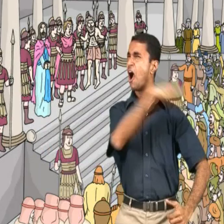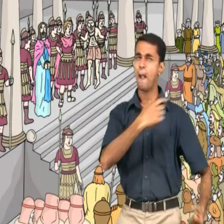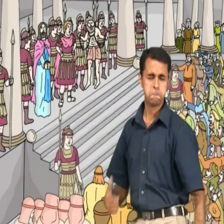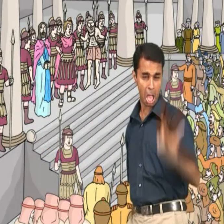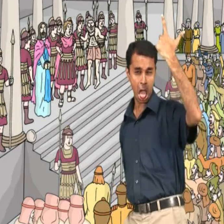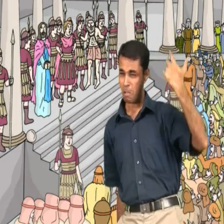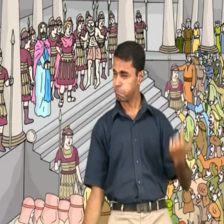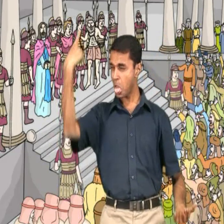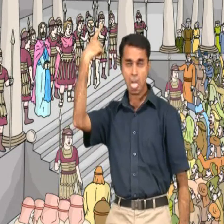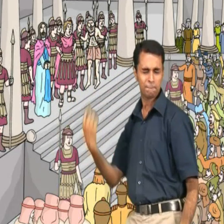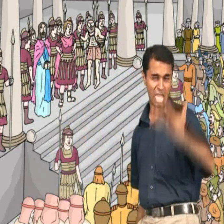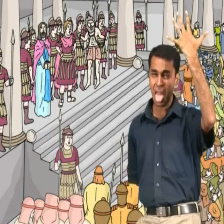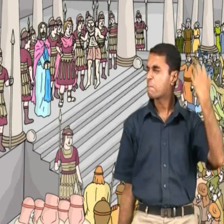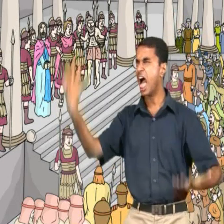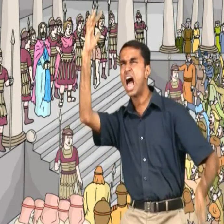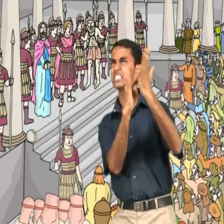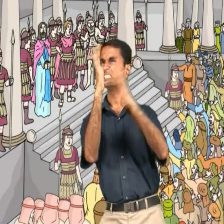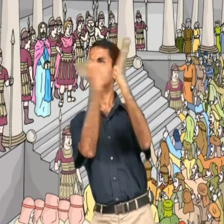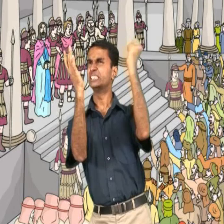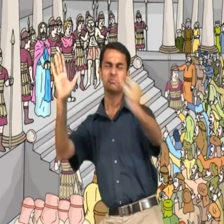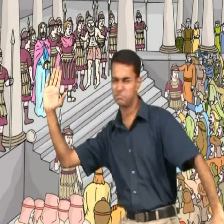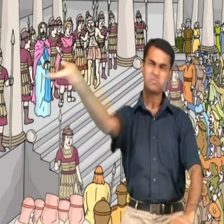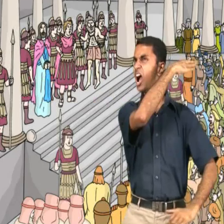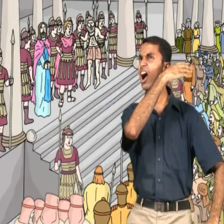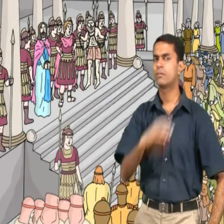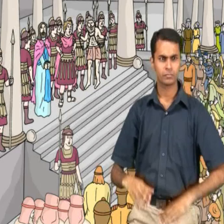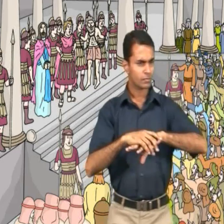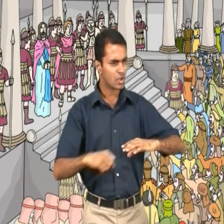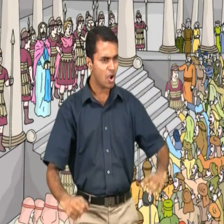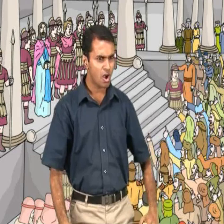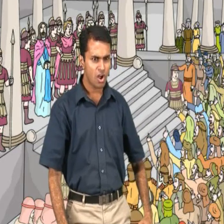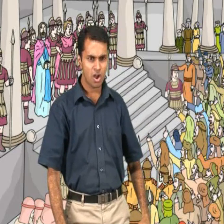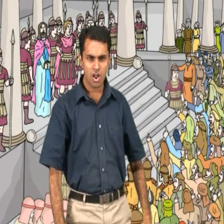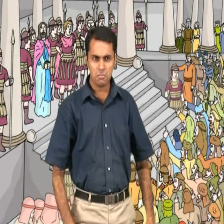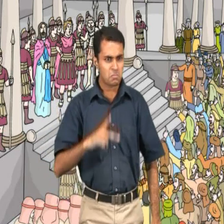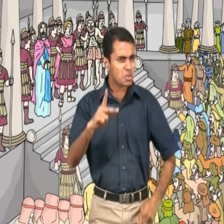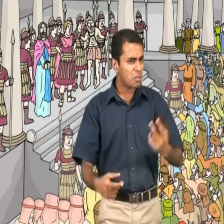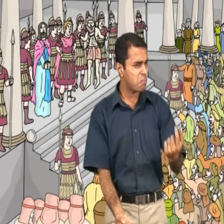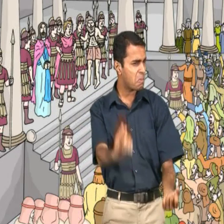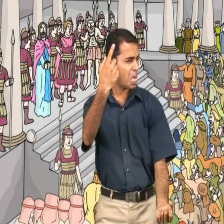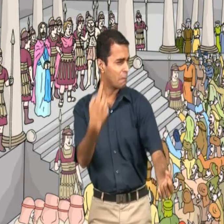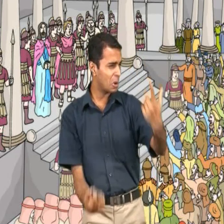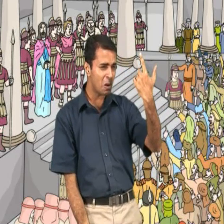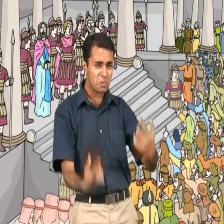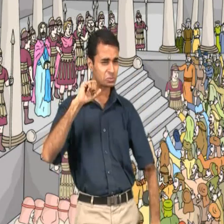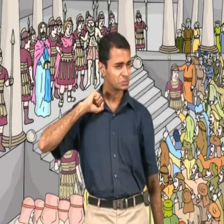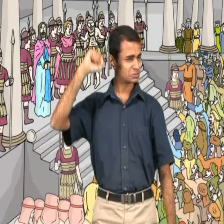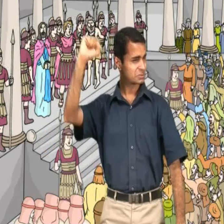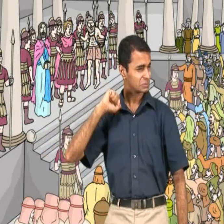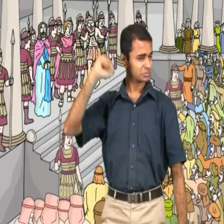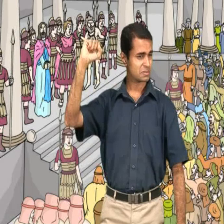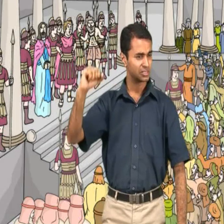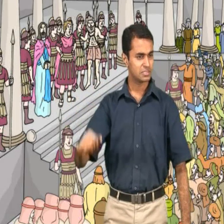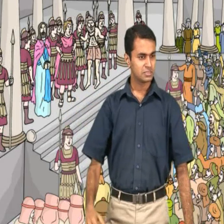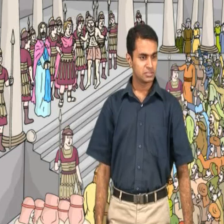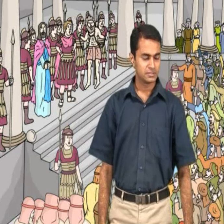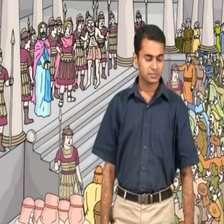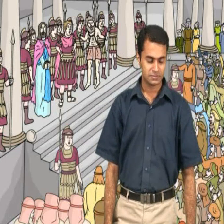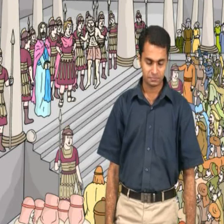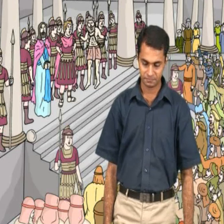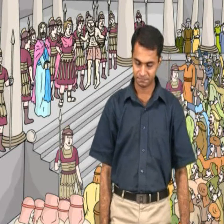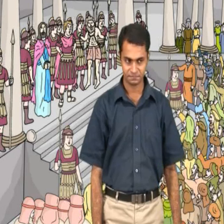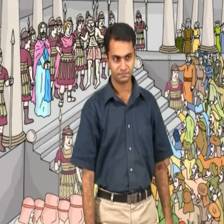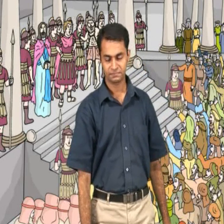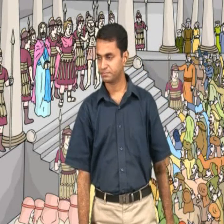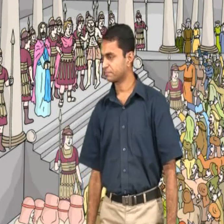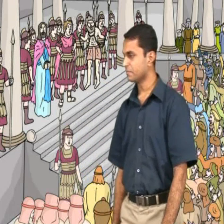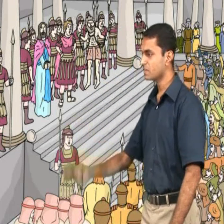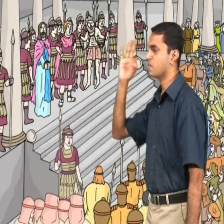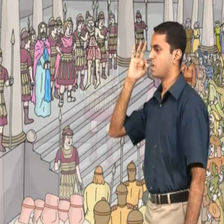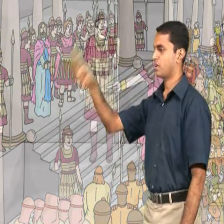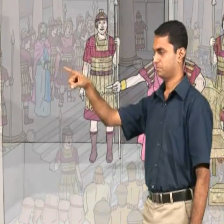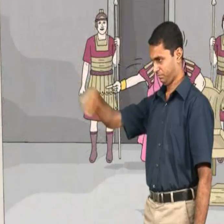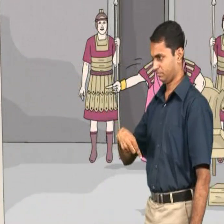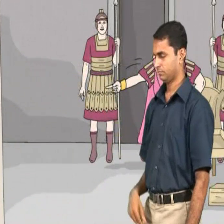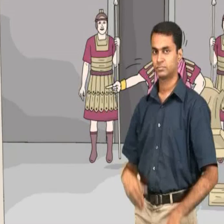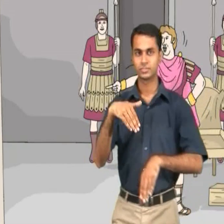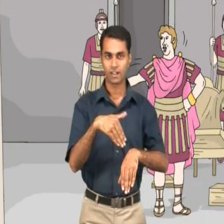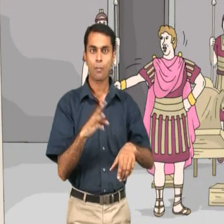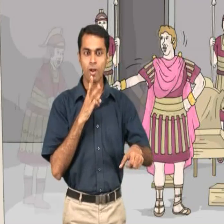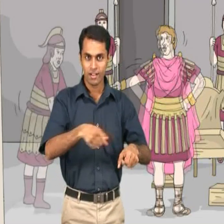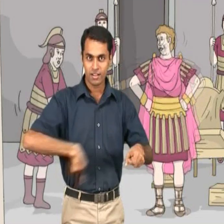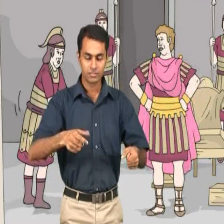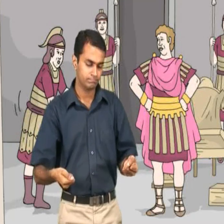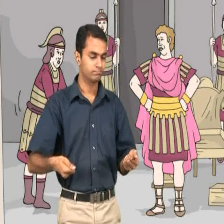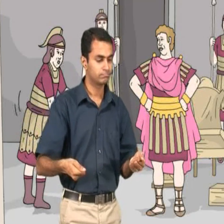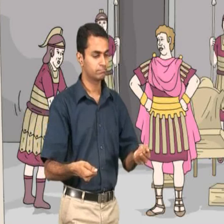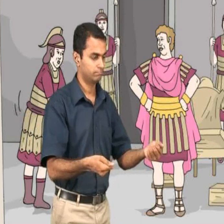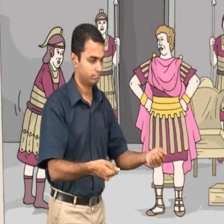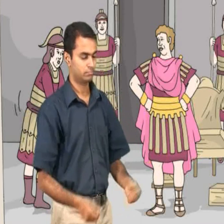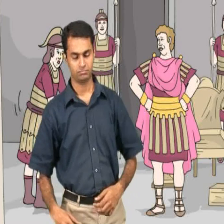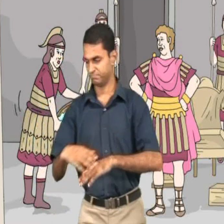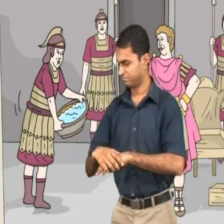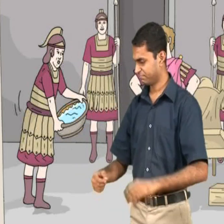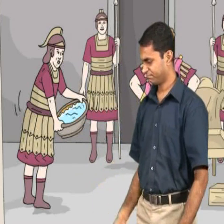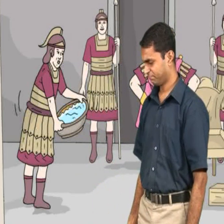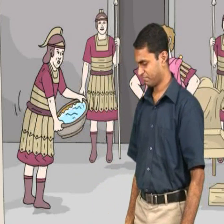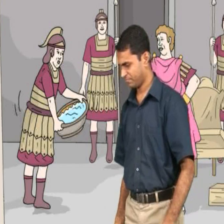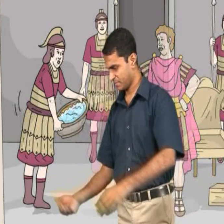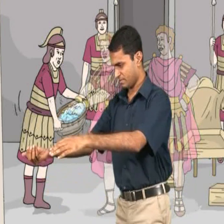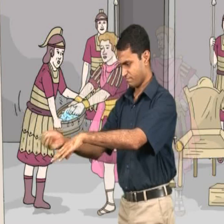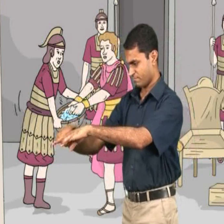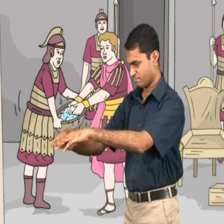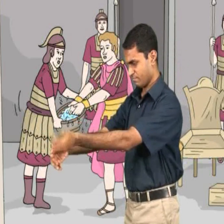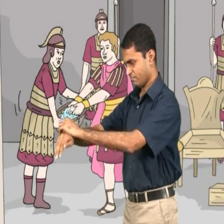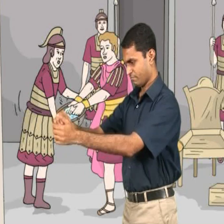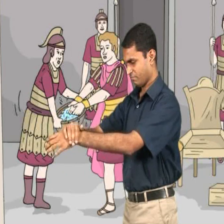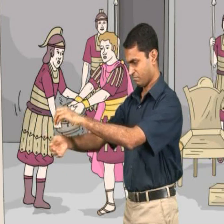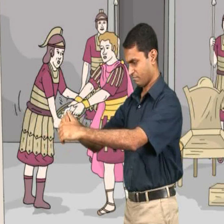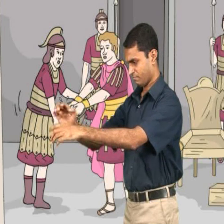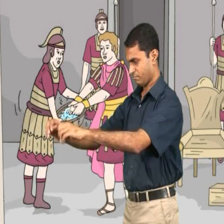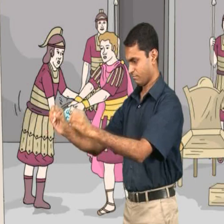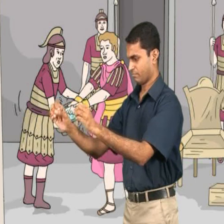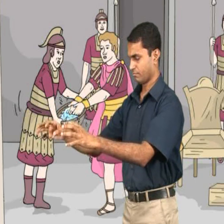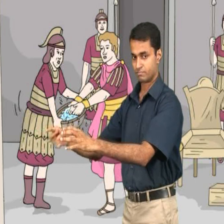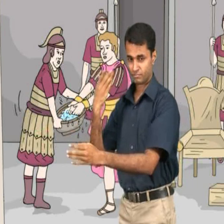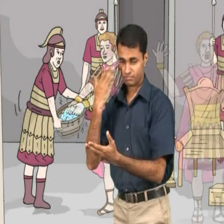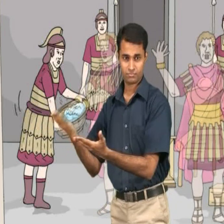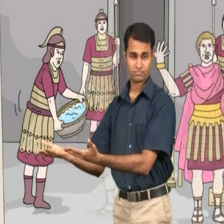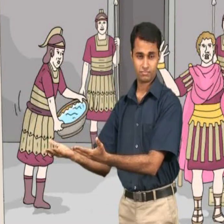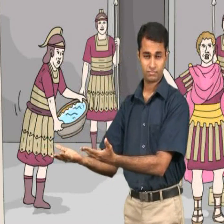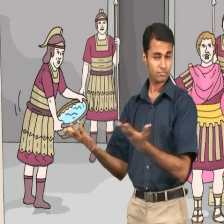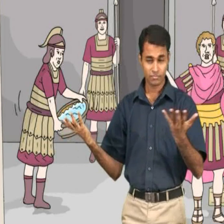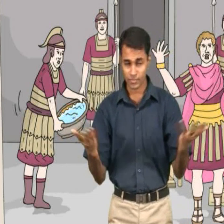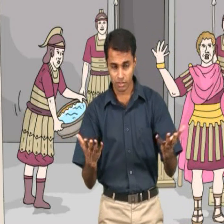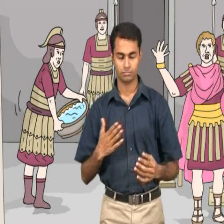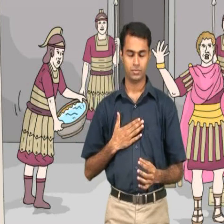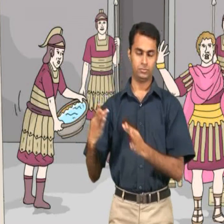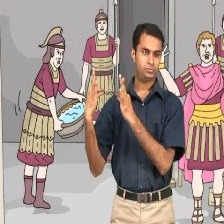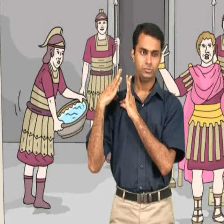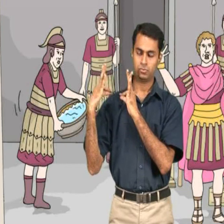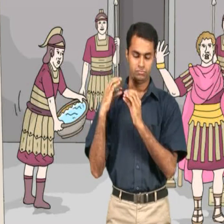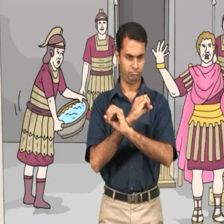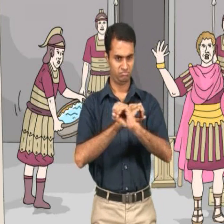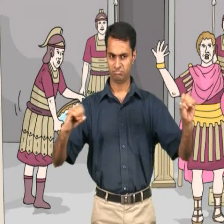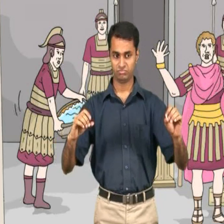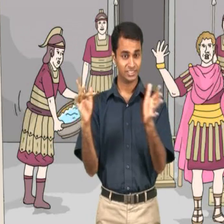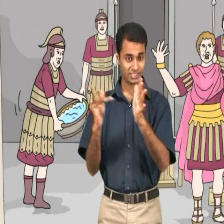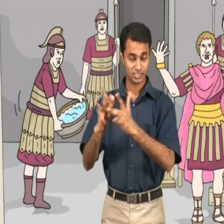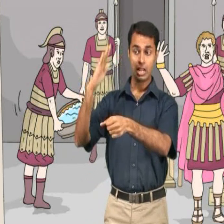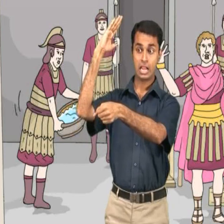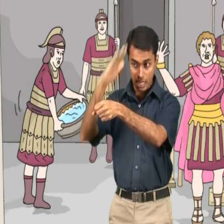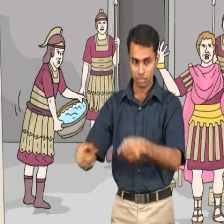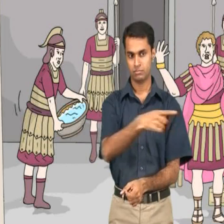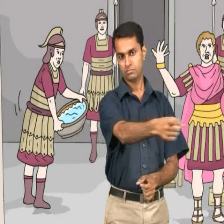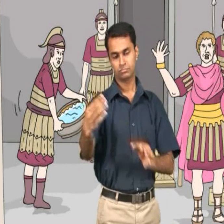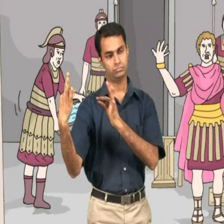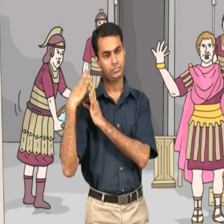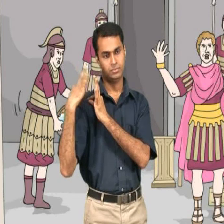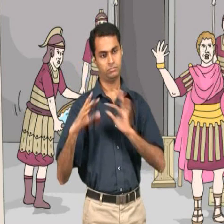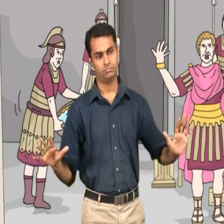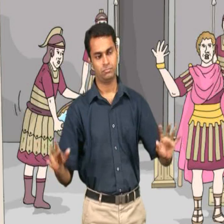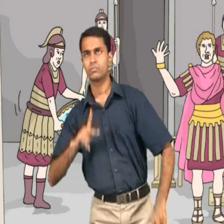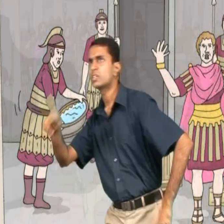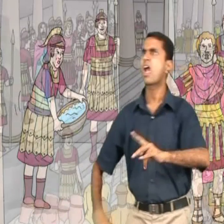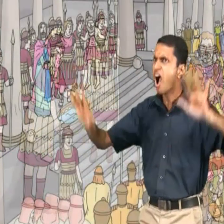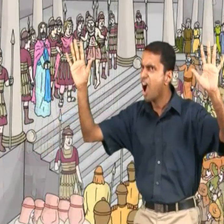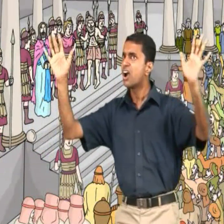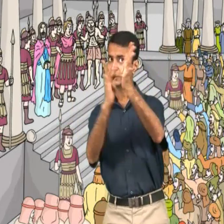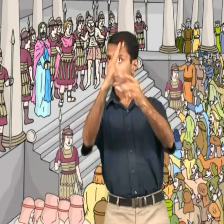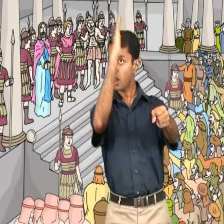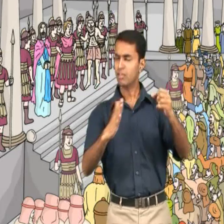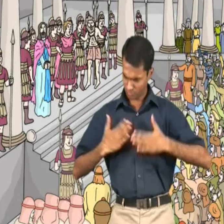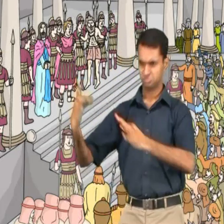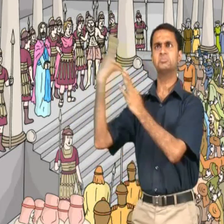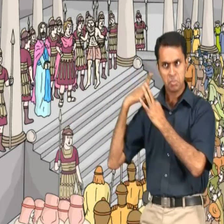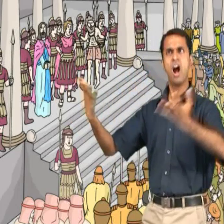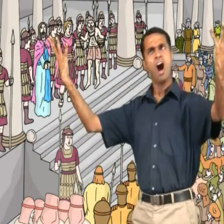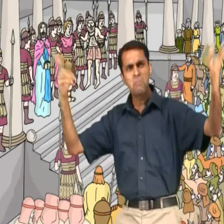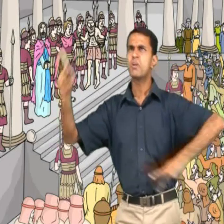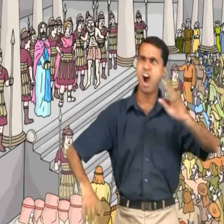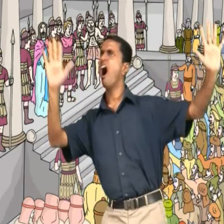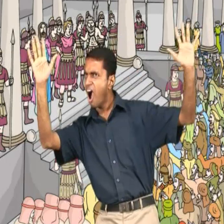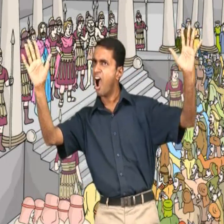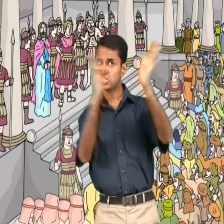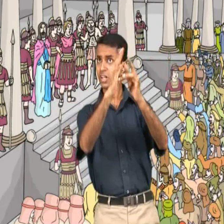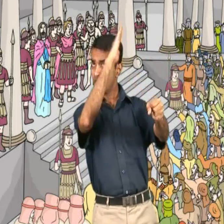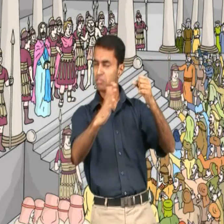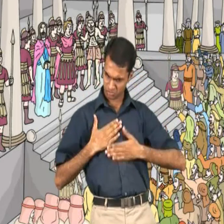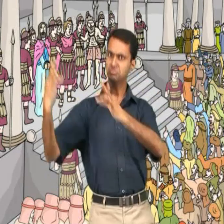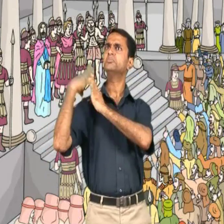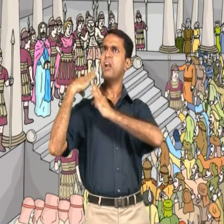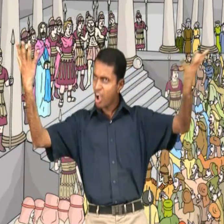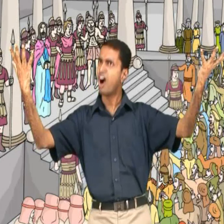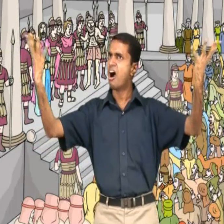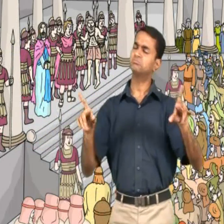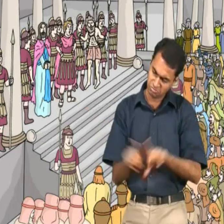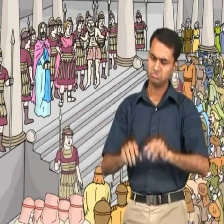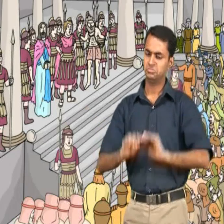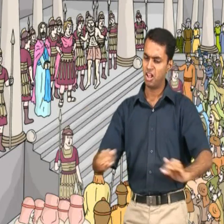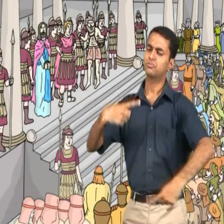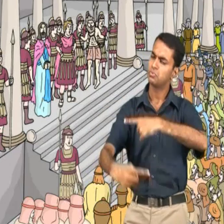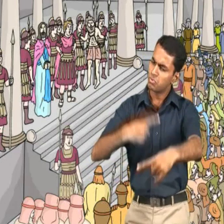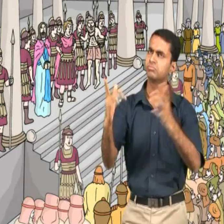When Pilate saw that he was accomplishing nothing, but that instead a riot was breaking out, he took water and washed his hands before the crowd. “I am innocent of this man’s blood,” he said.